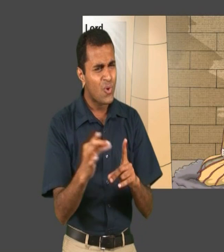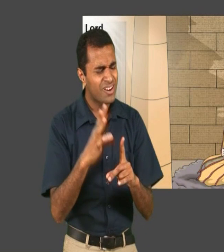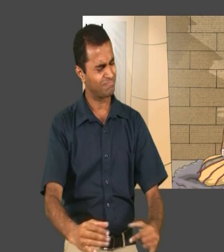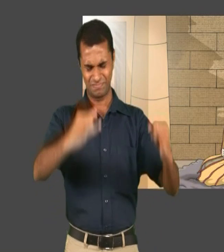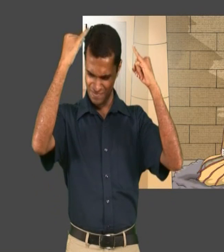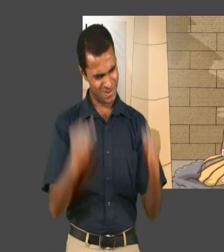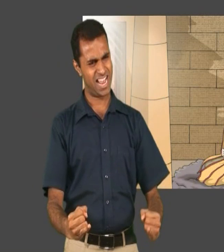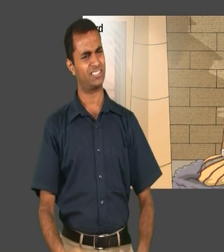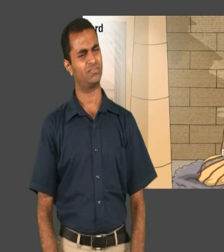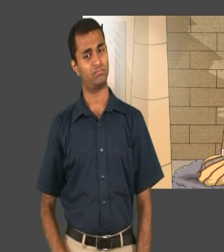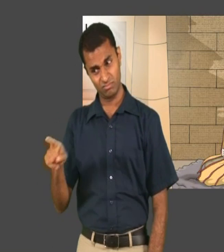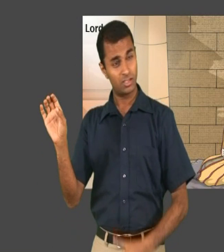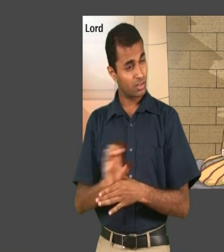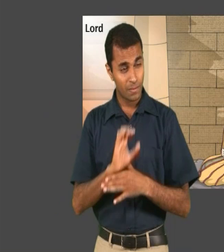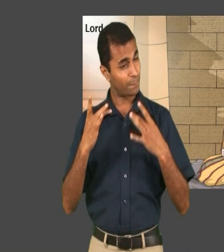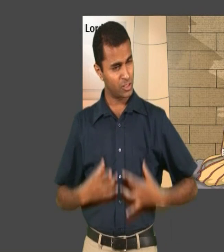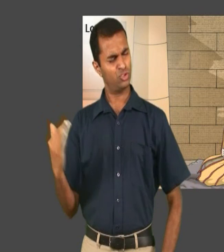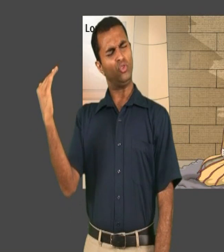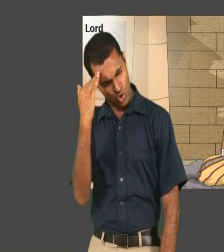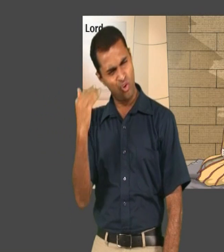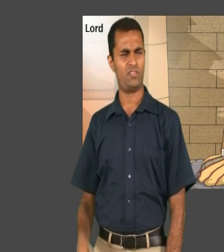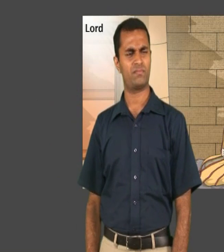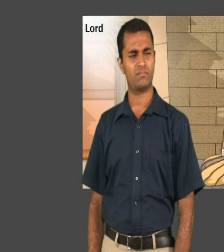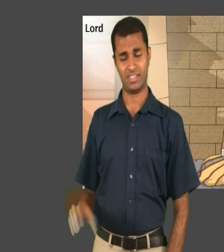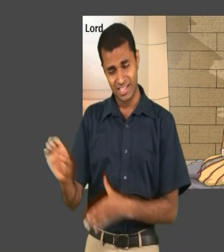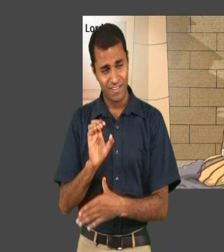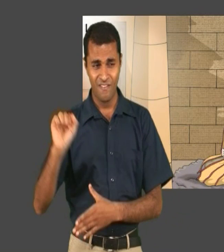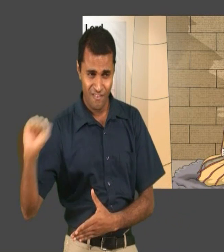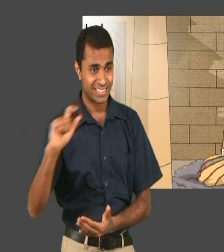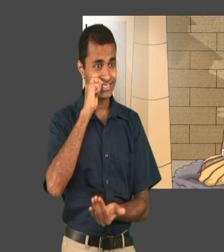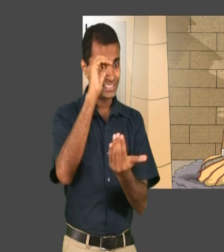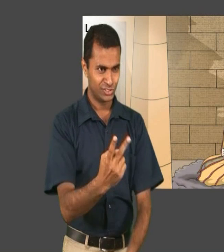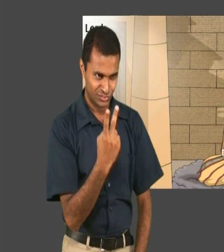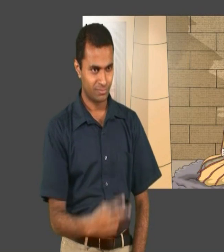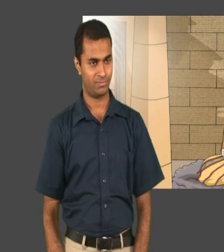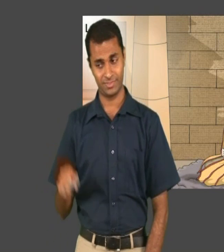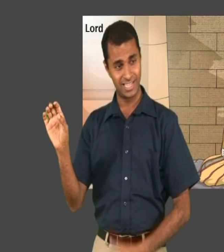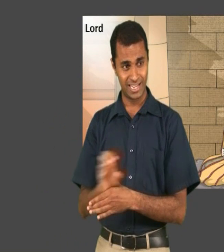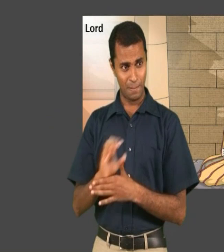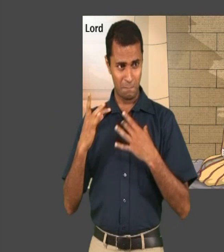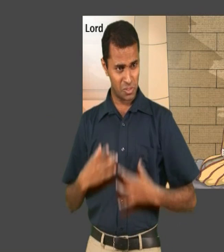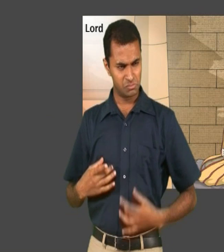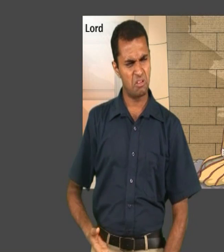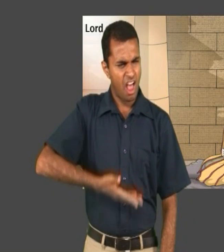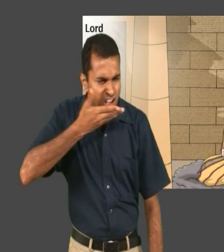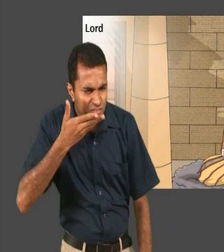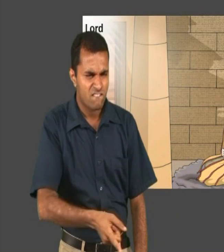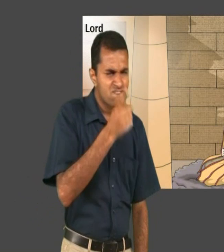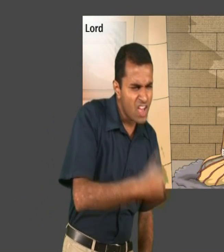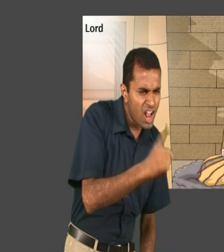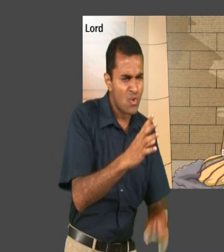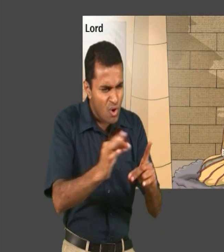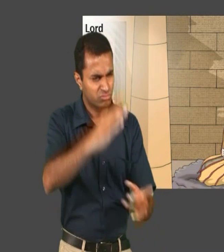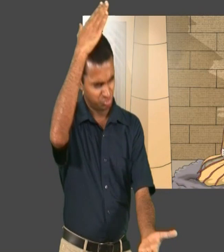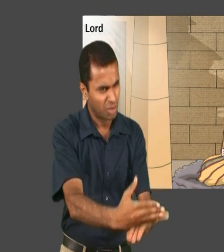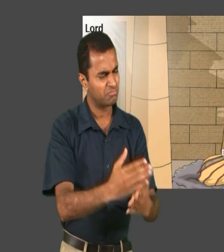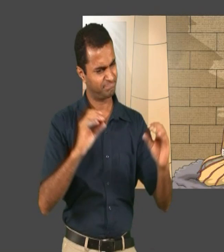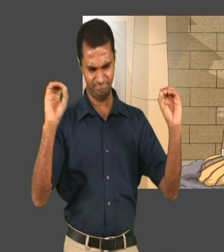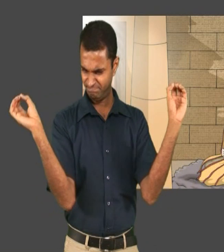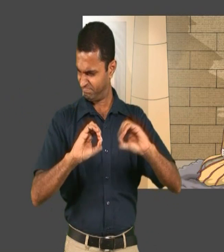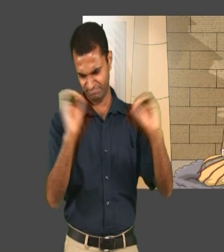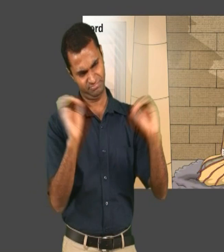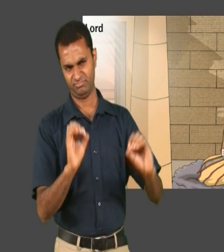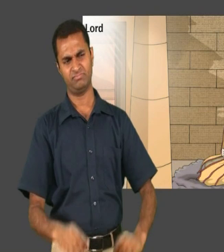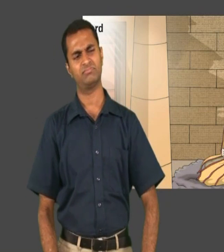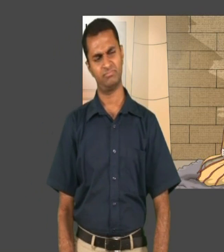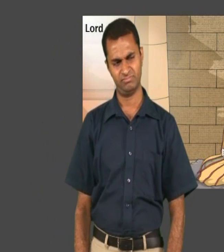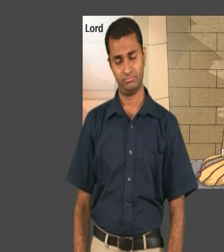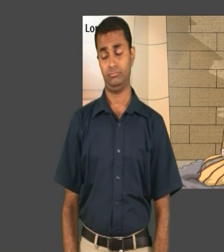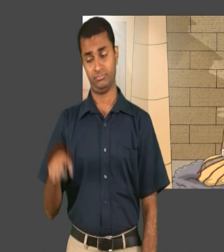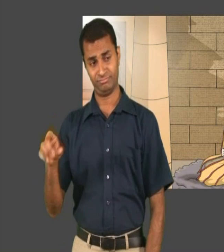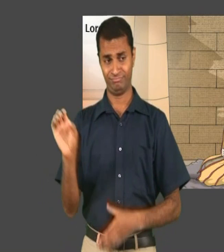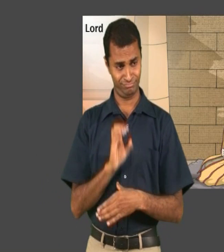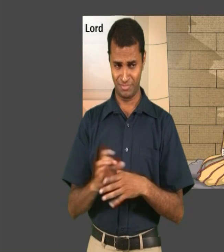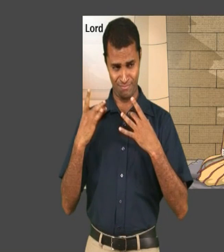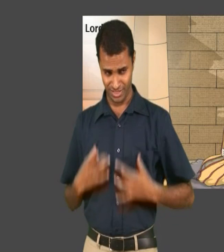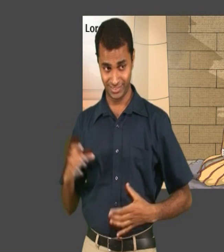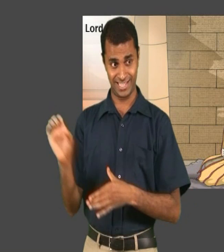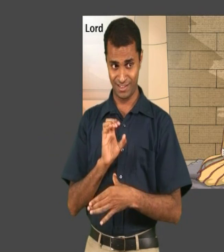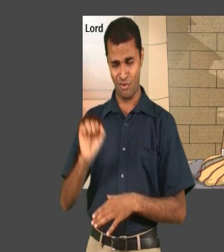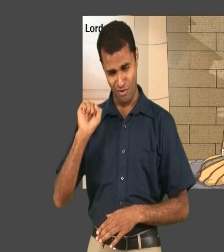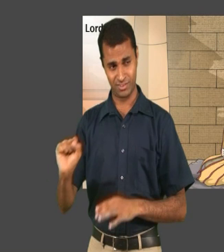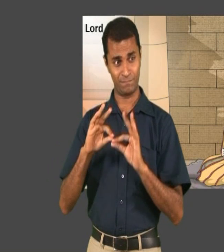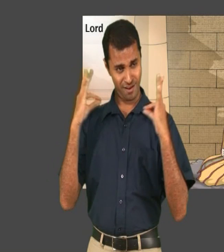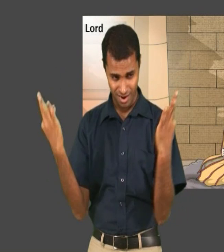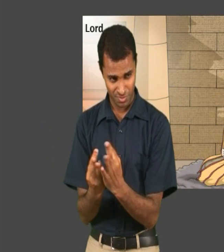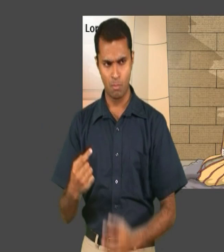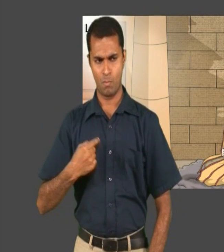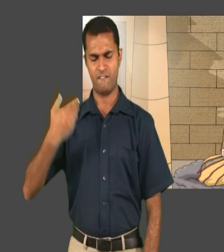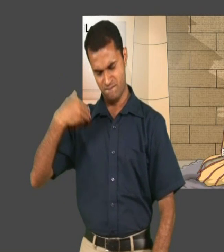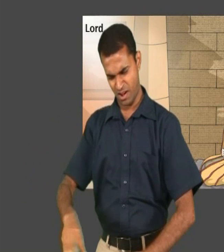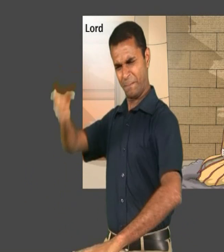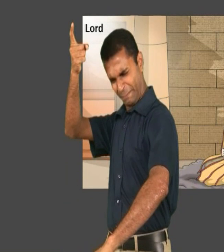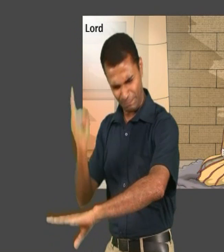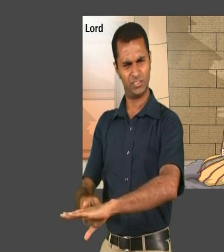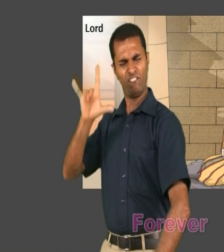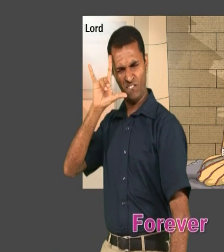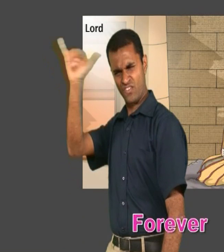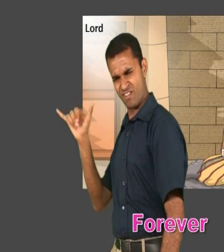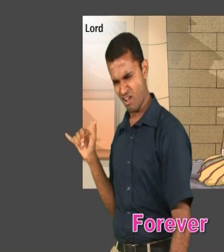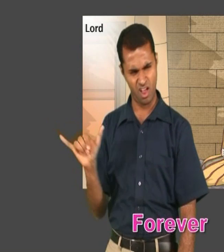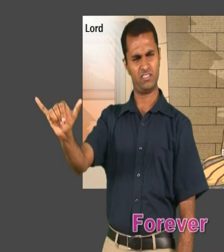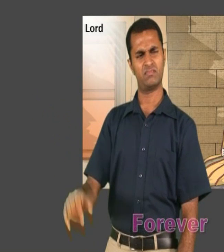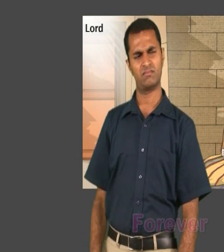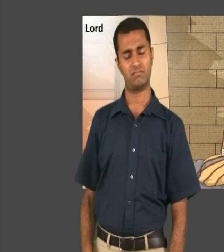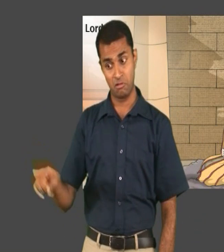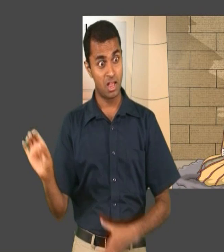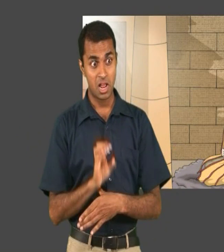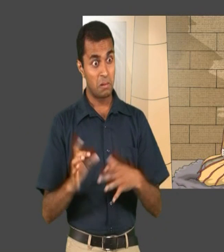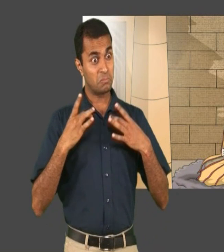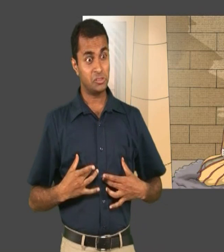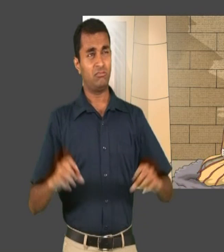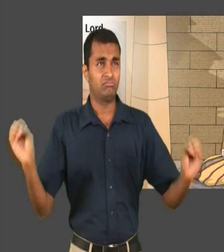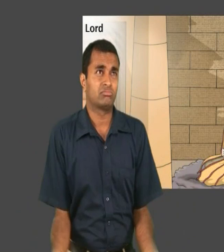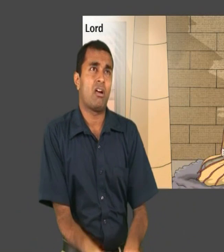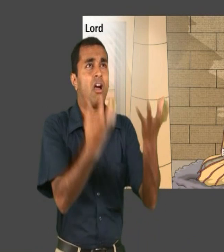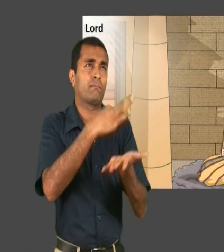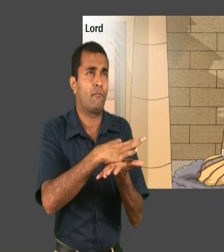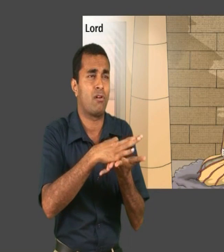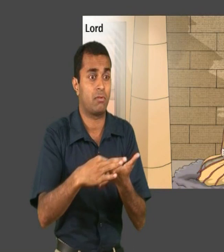I told him that I would judge his house forever for the iniquity of which he knows, because his sons blasphemed God and he did not restrain them.